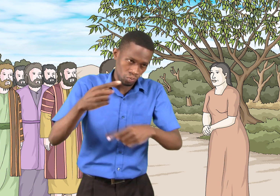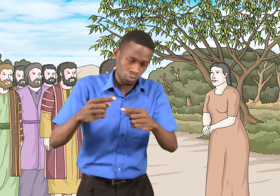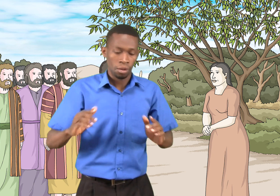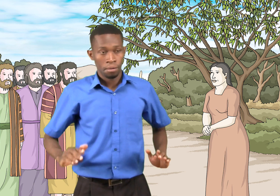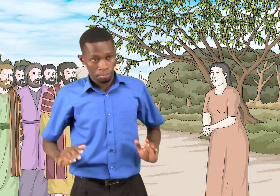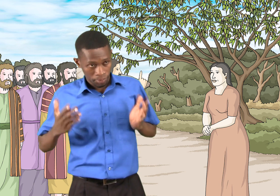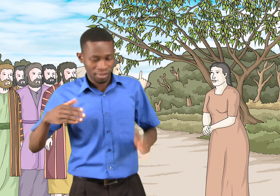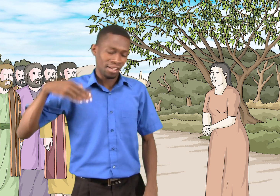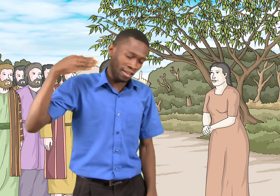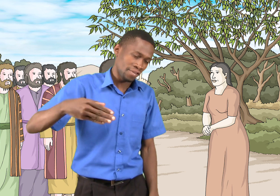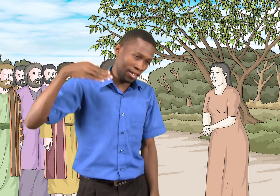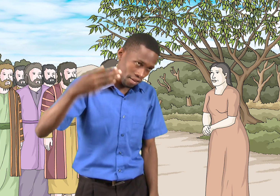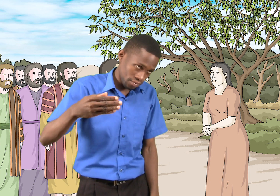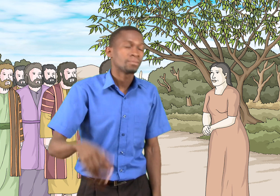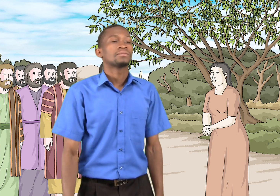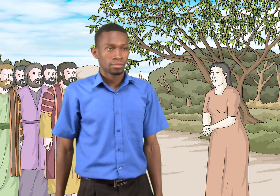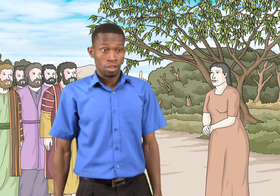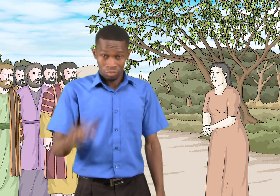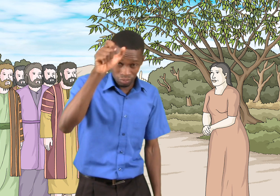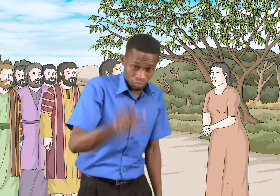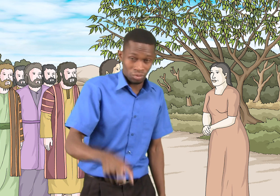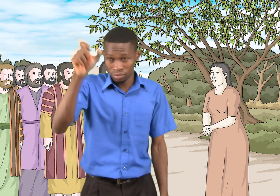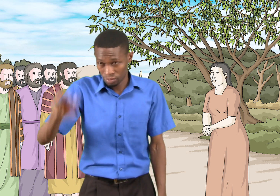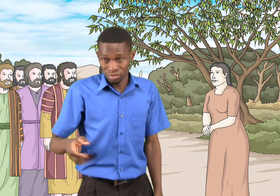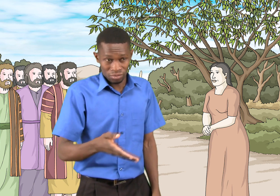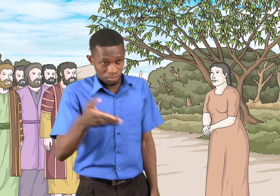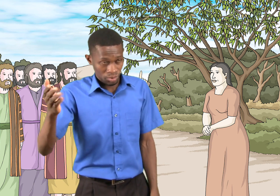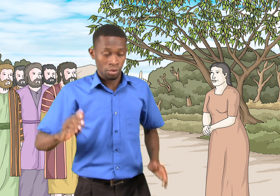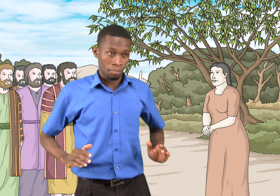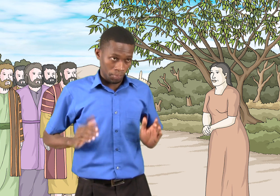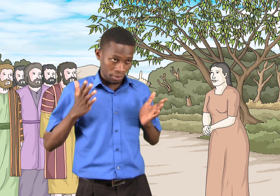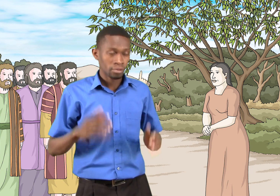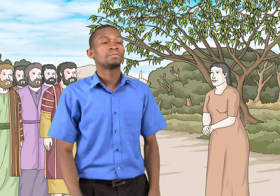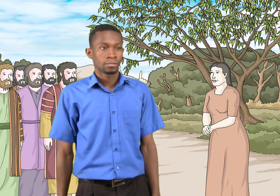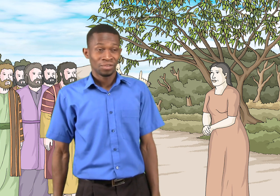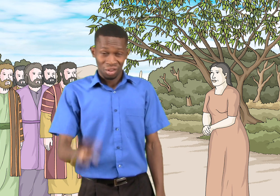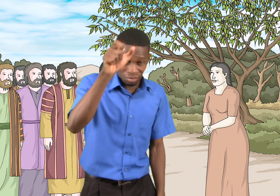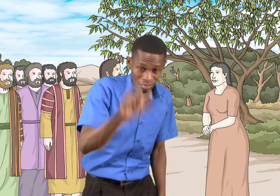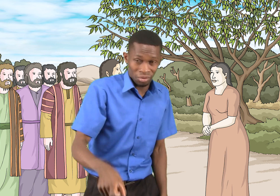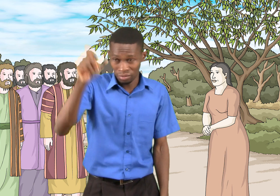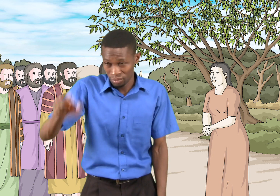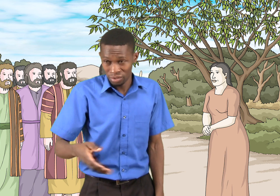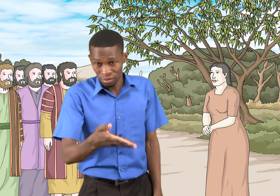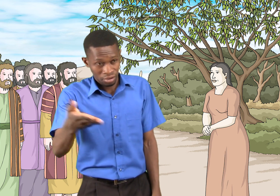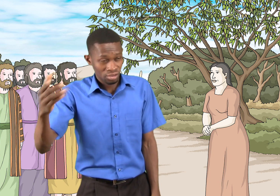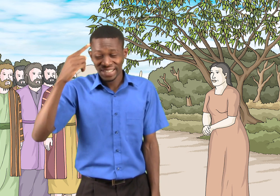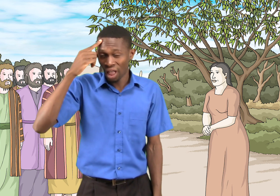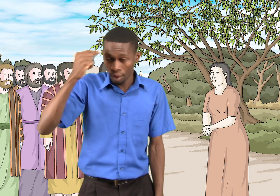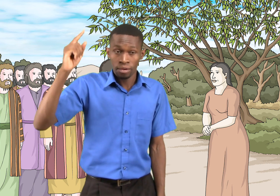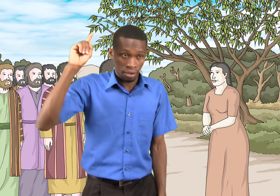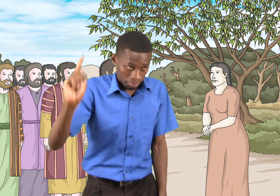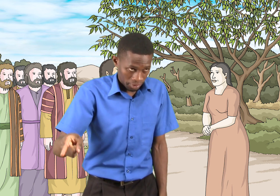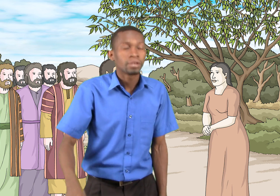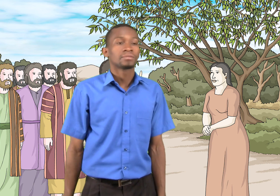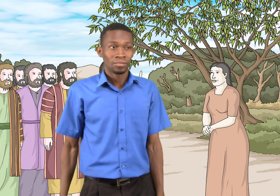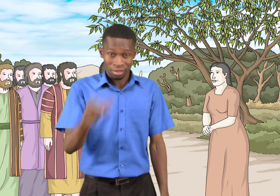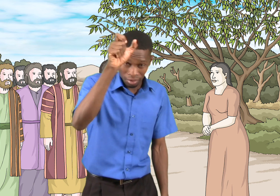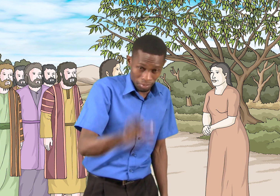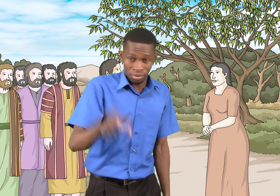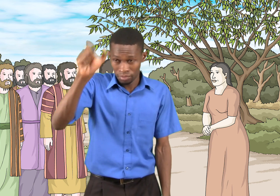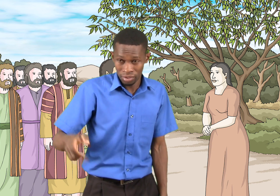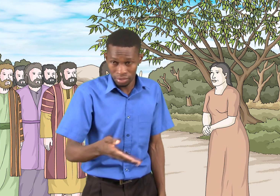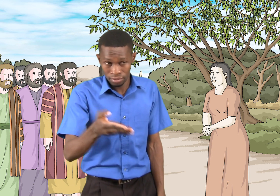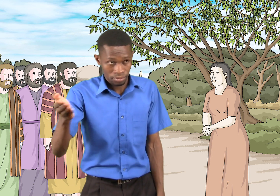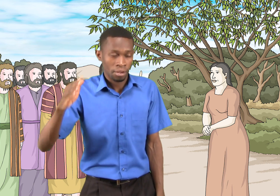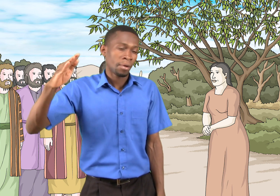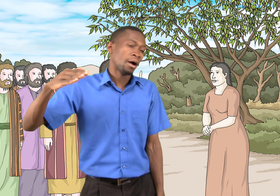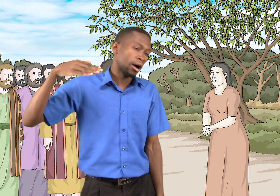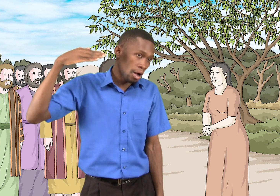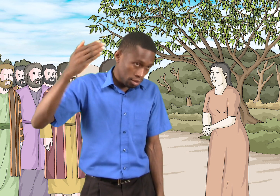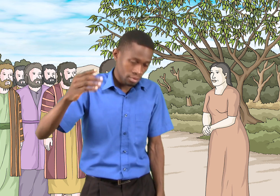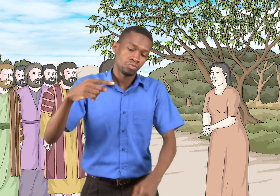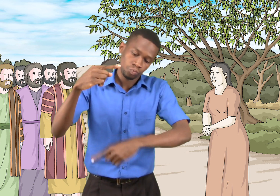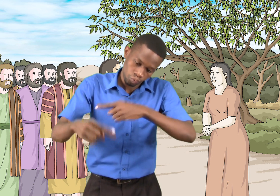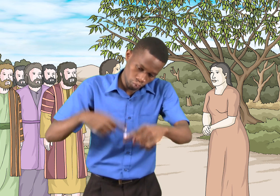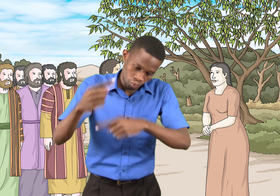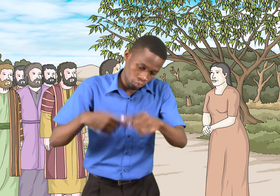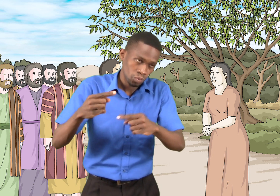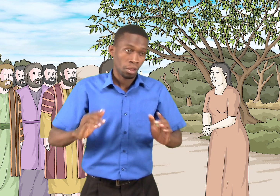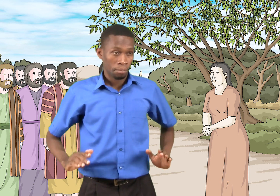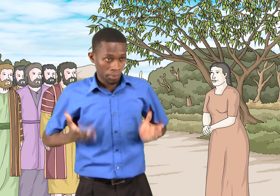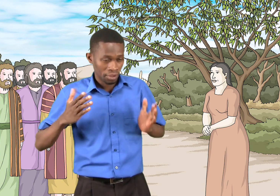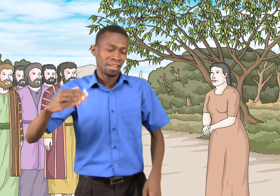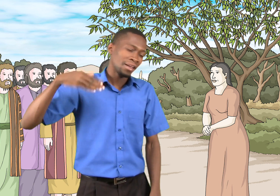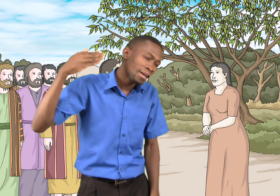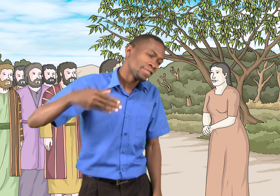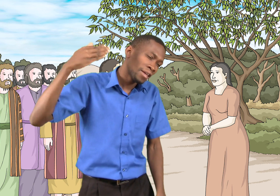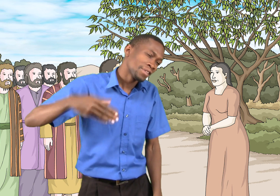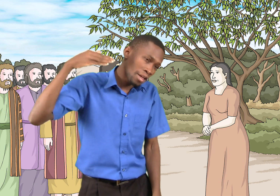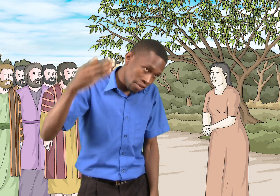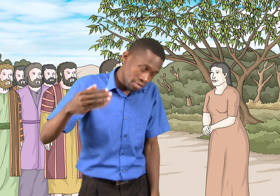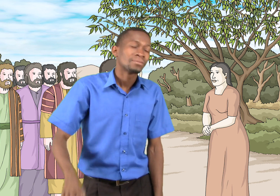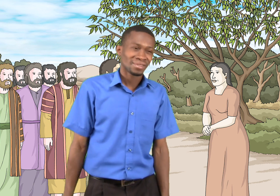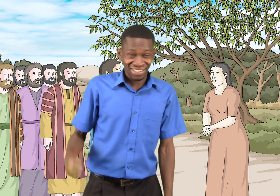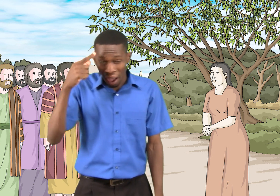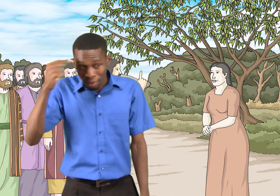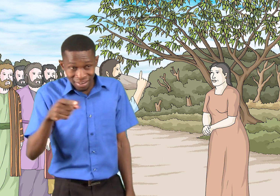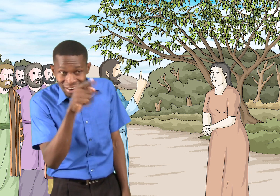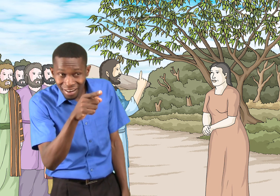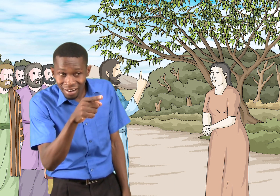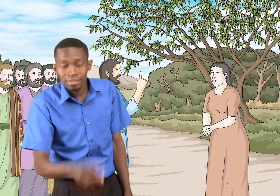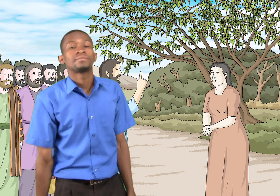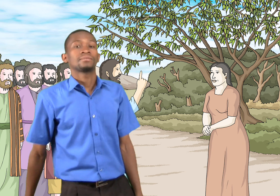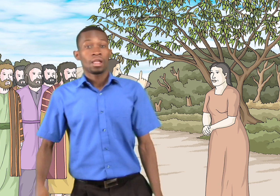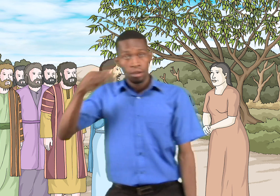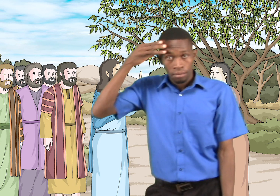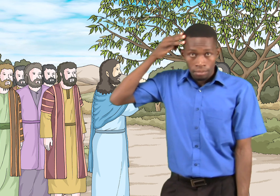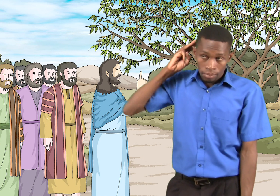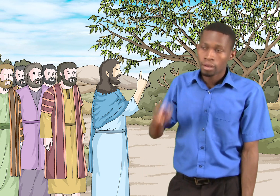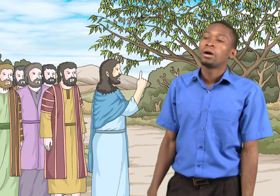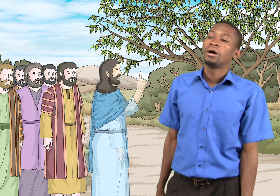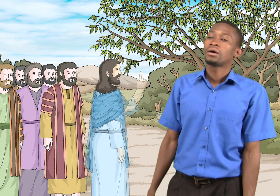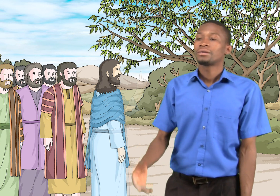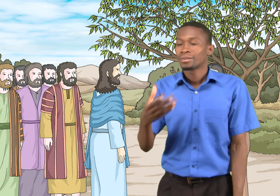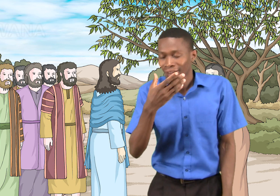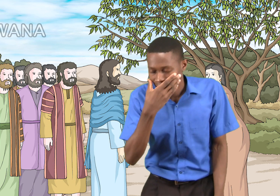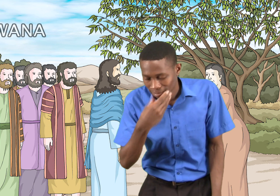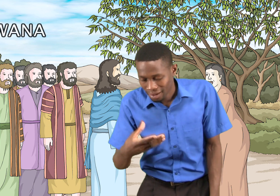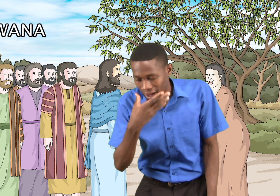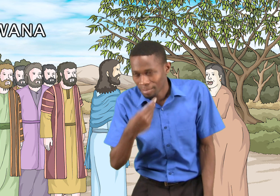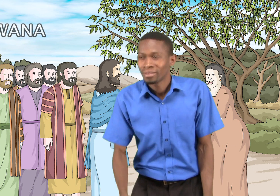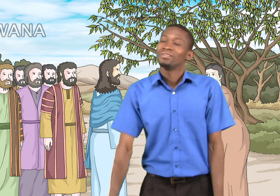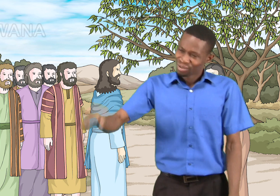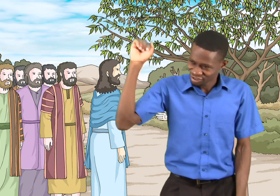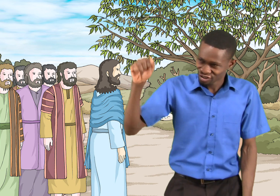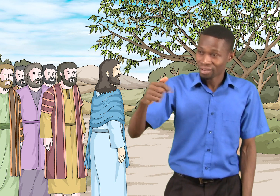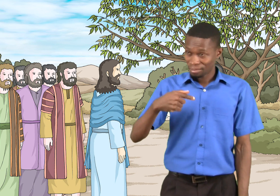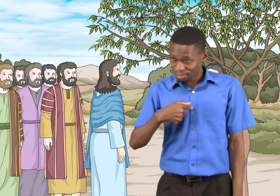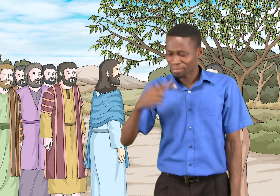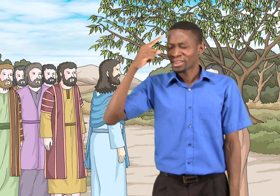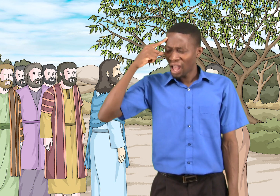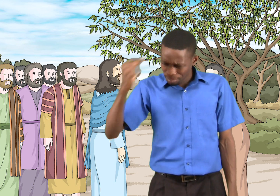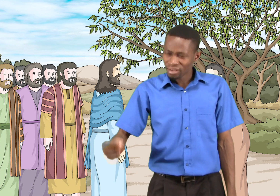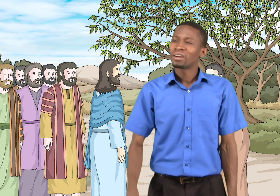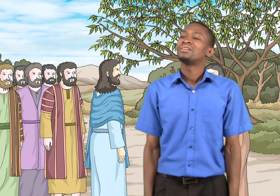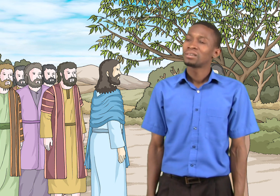“Yes, Lord,” she answered, “I believe that You are the Christ, the Son of God, who was to come into the world.”